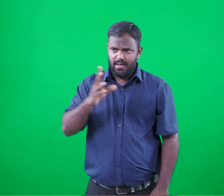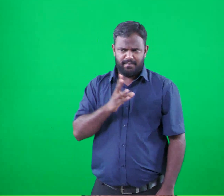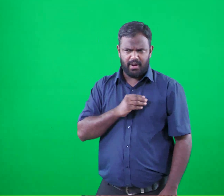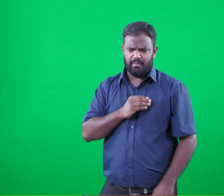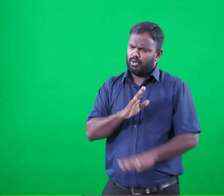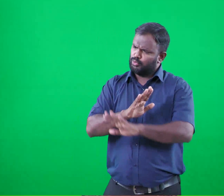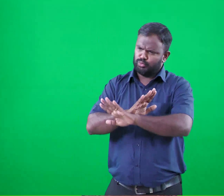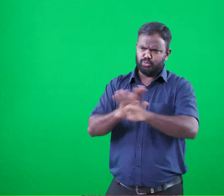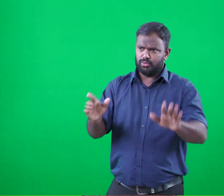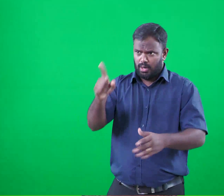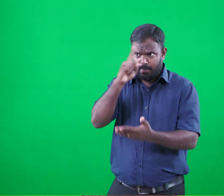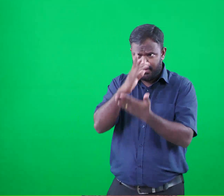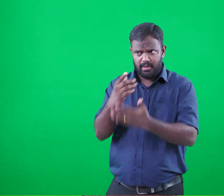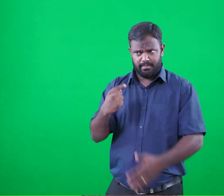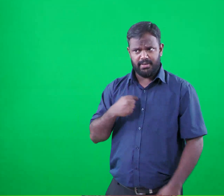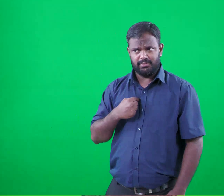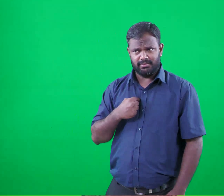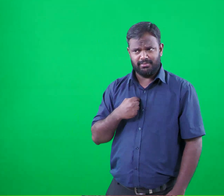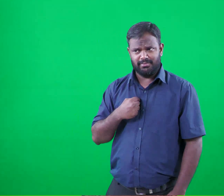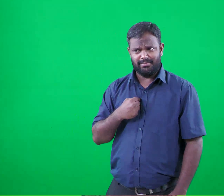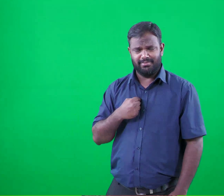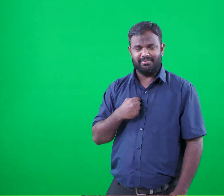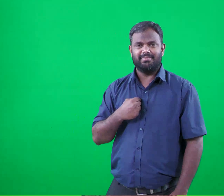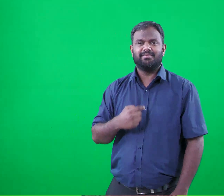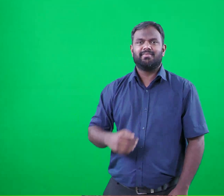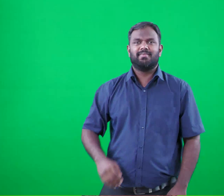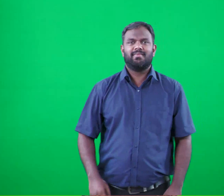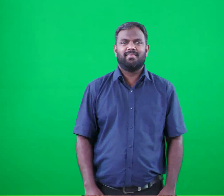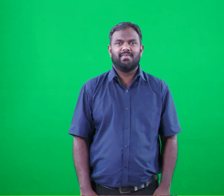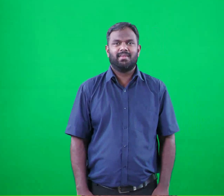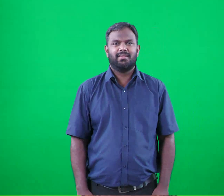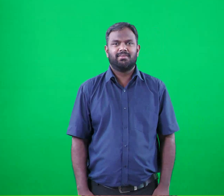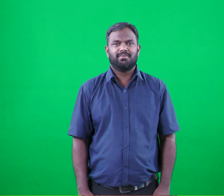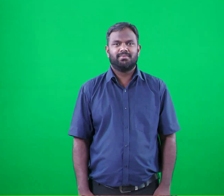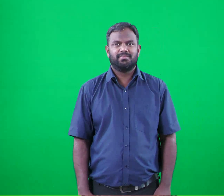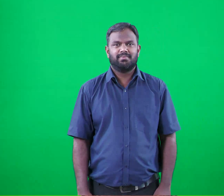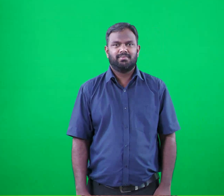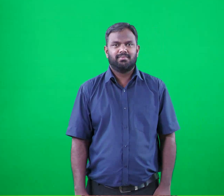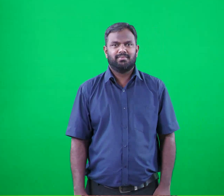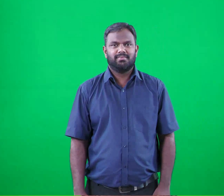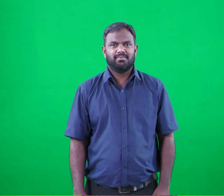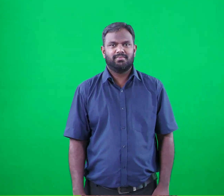just believe."